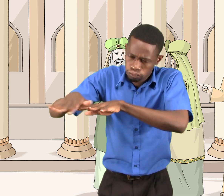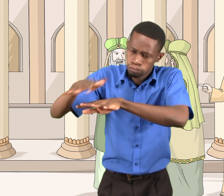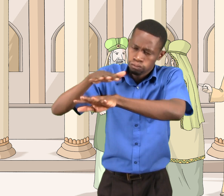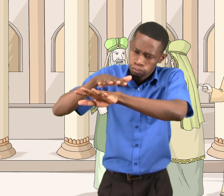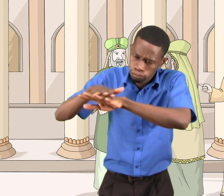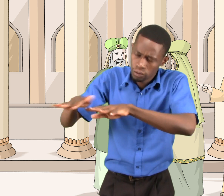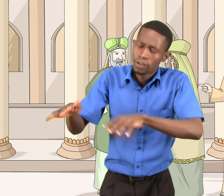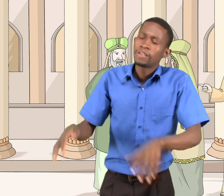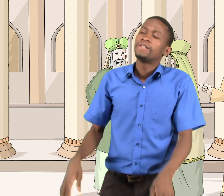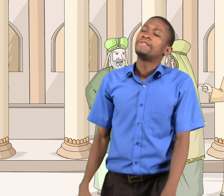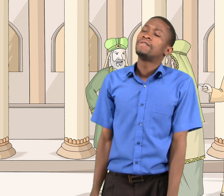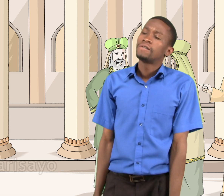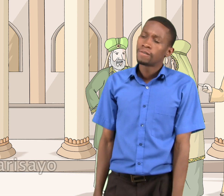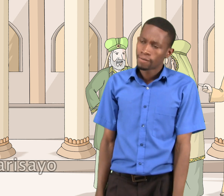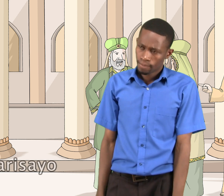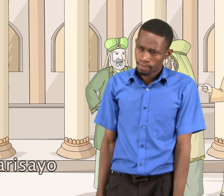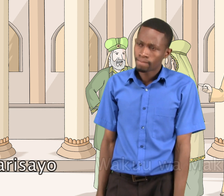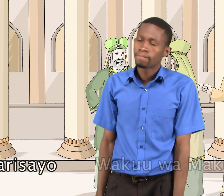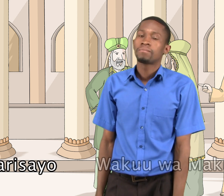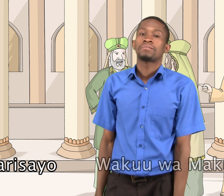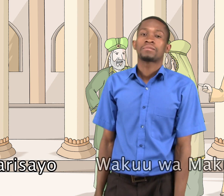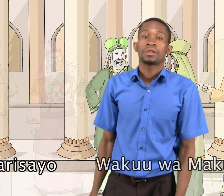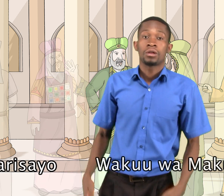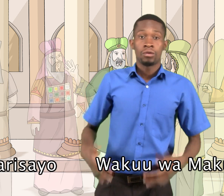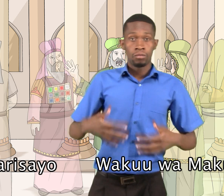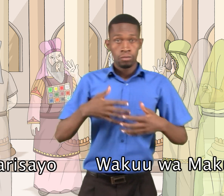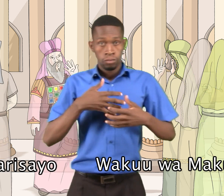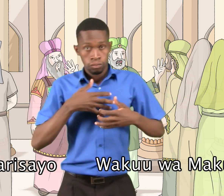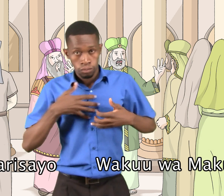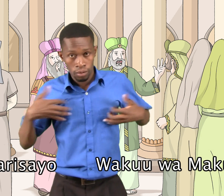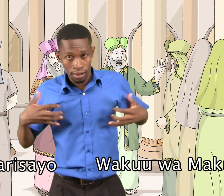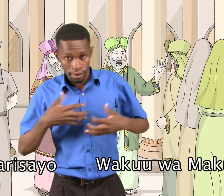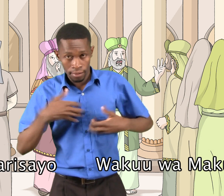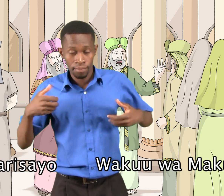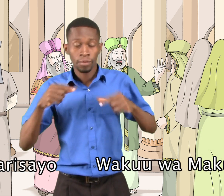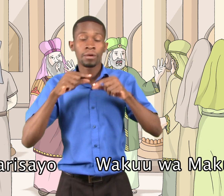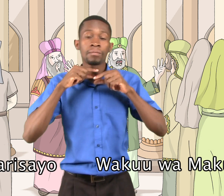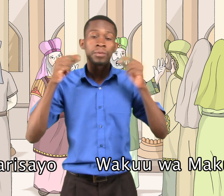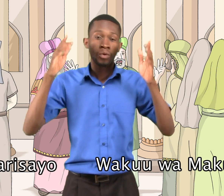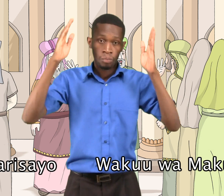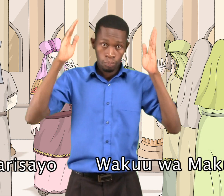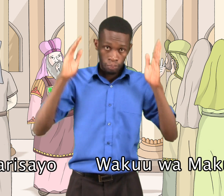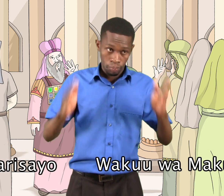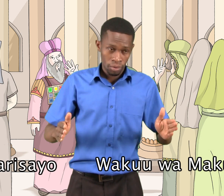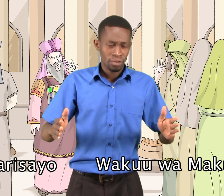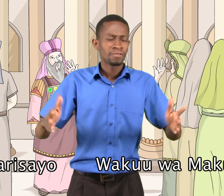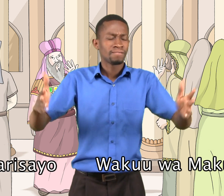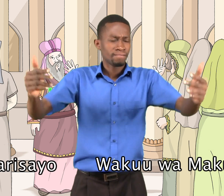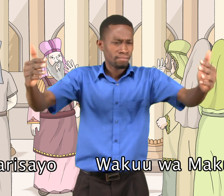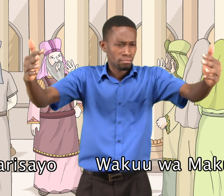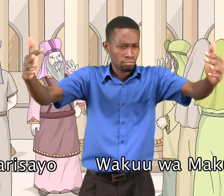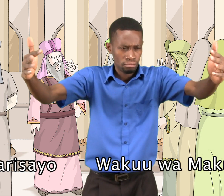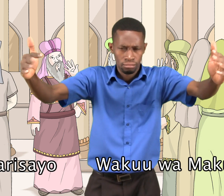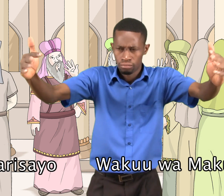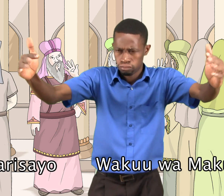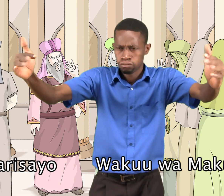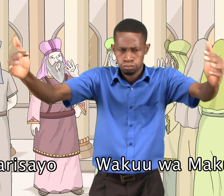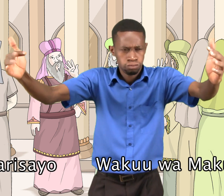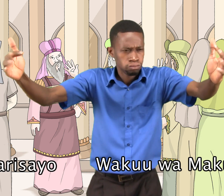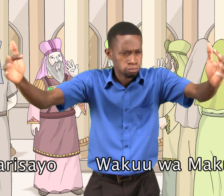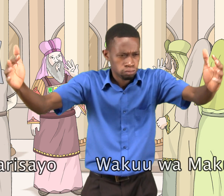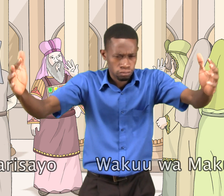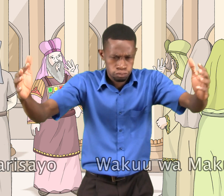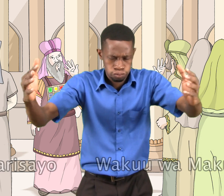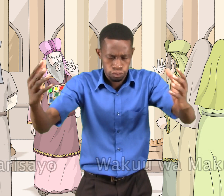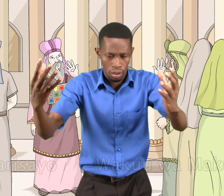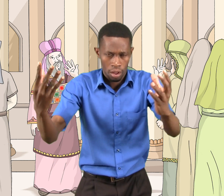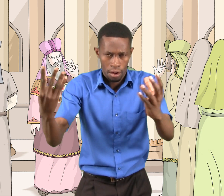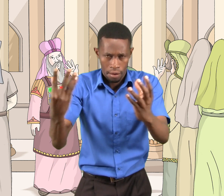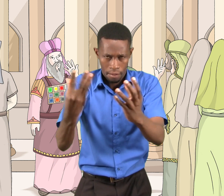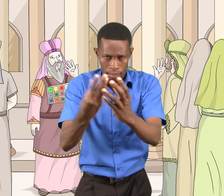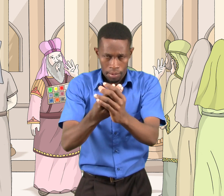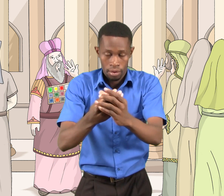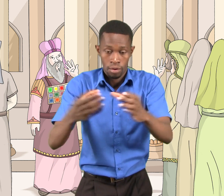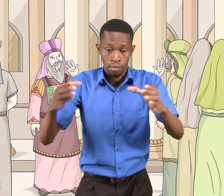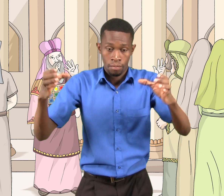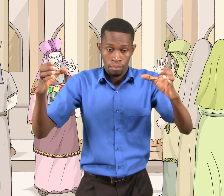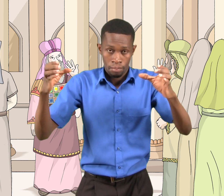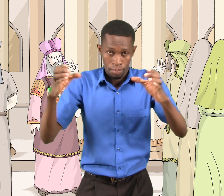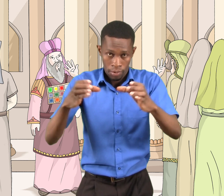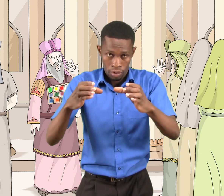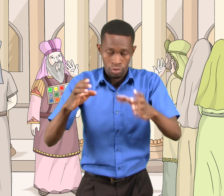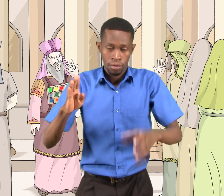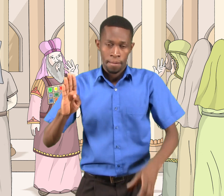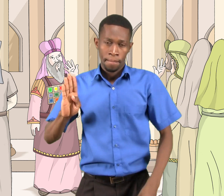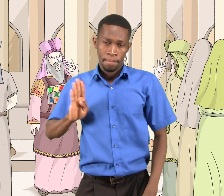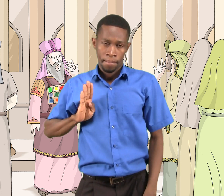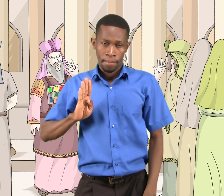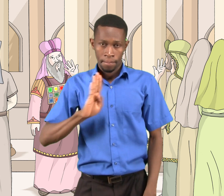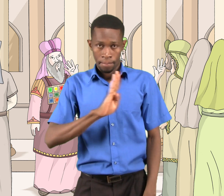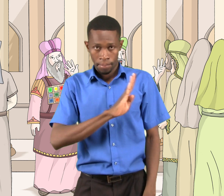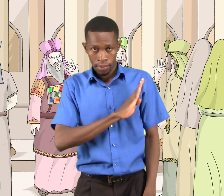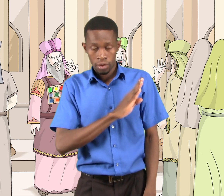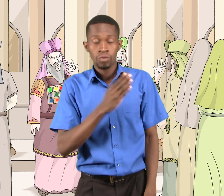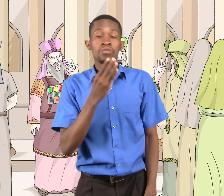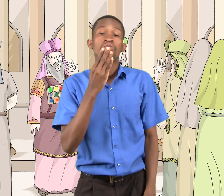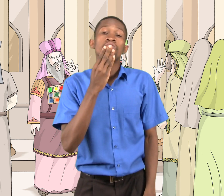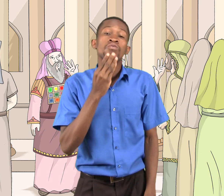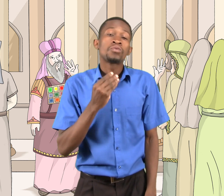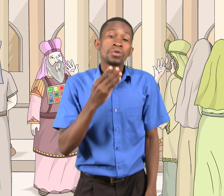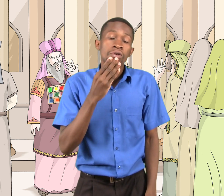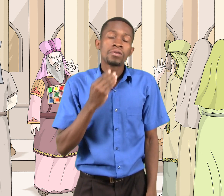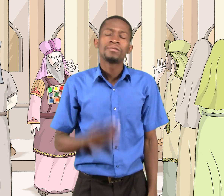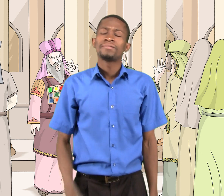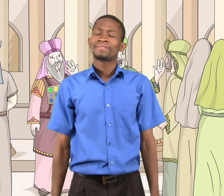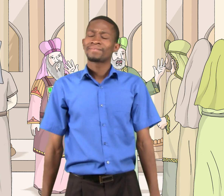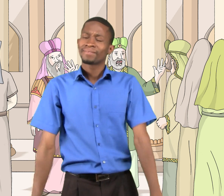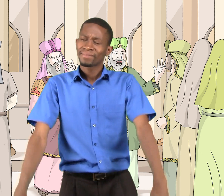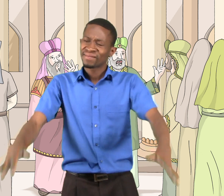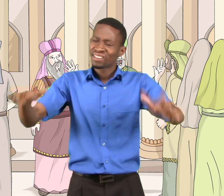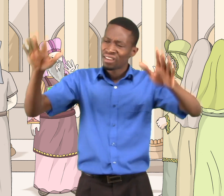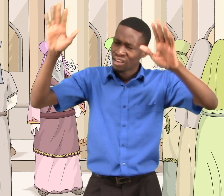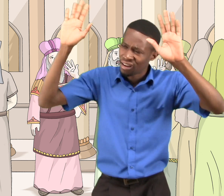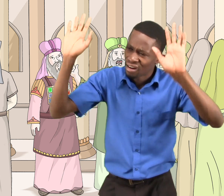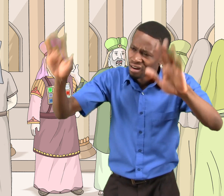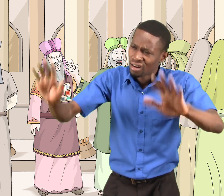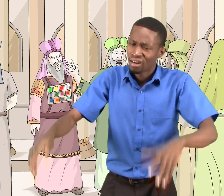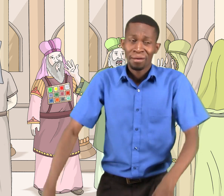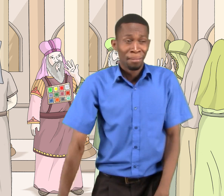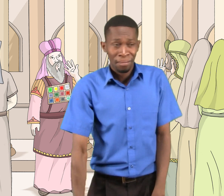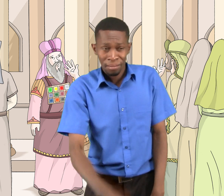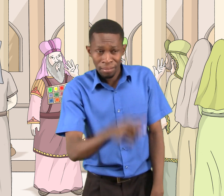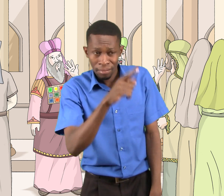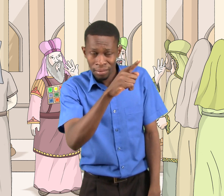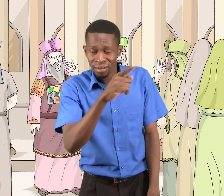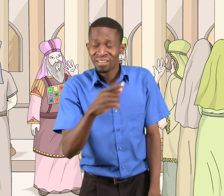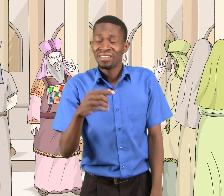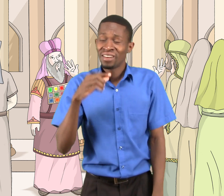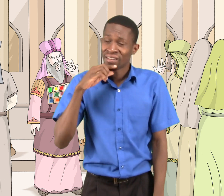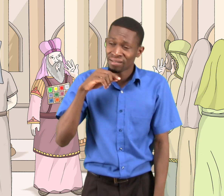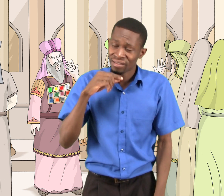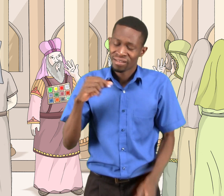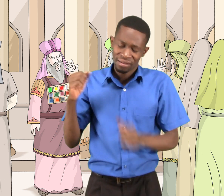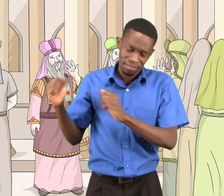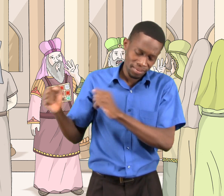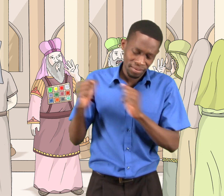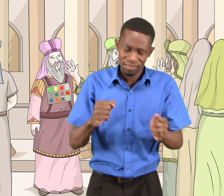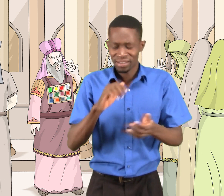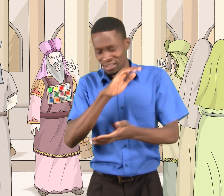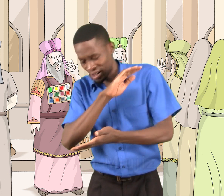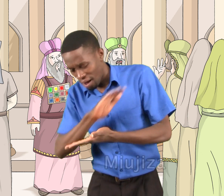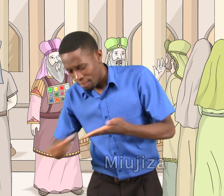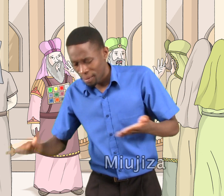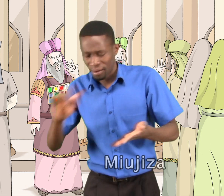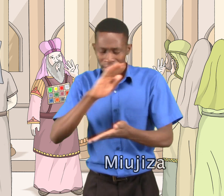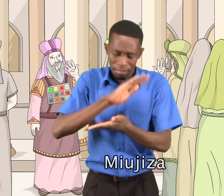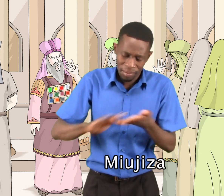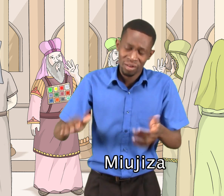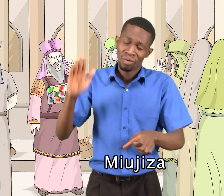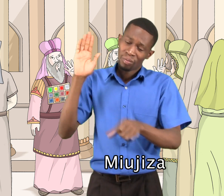Then the chief priests and Pharisees convened the Sanhedrin and said, “What are we to do?